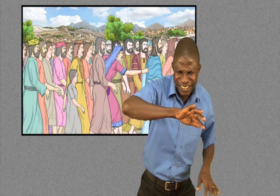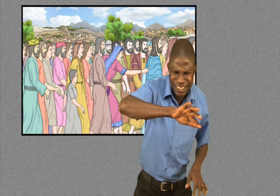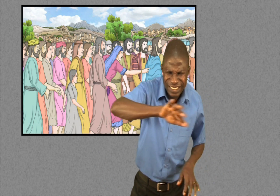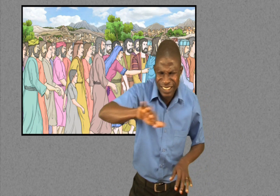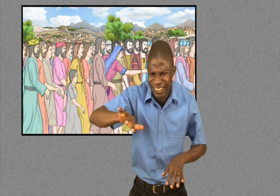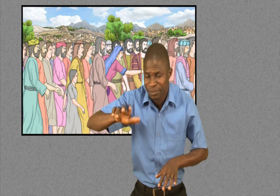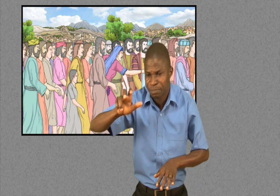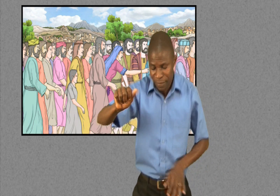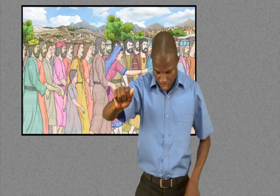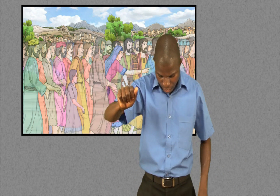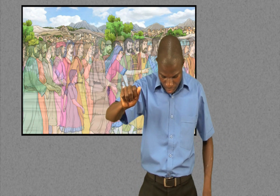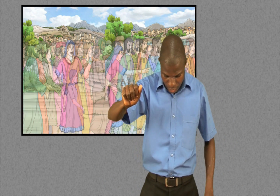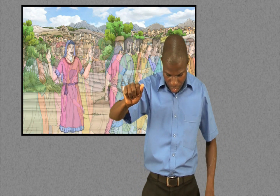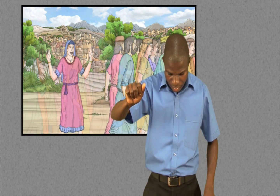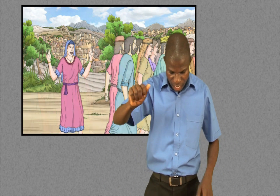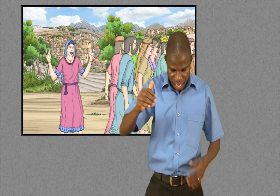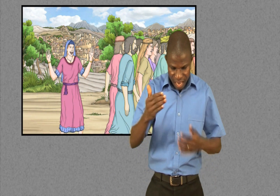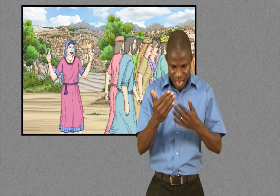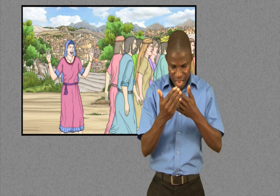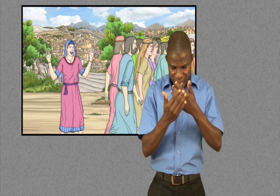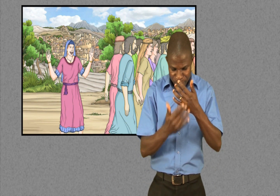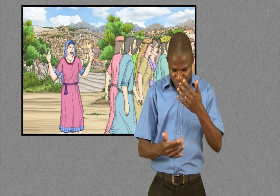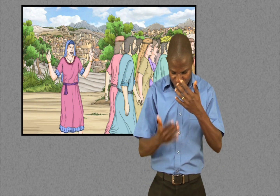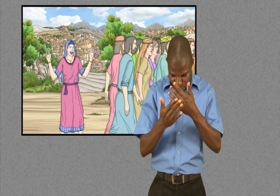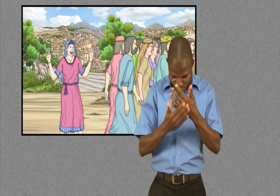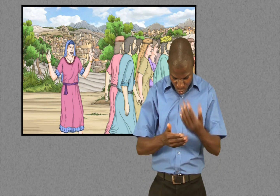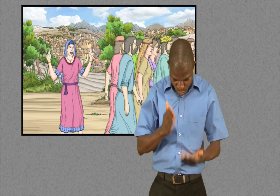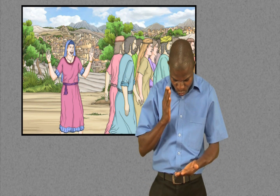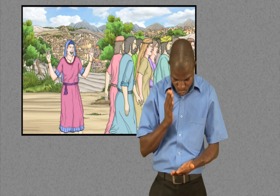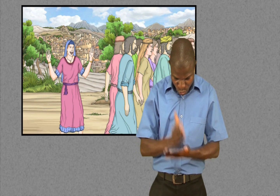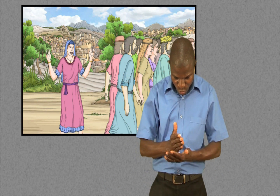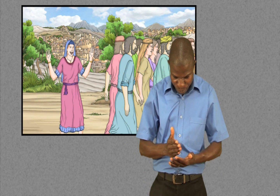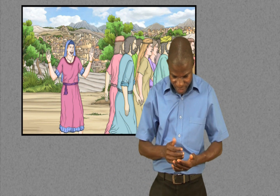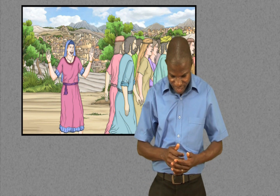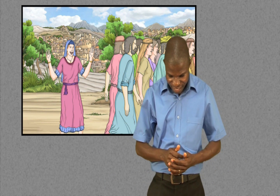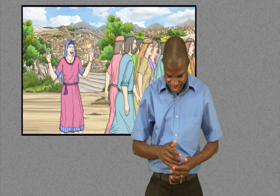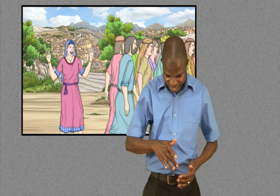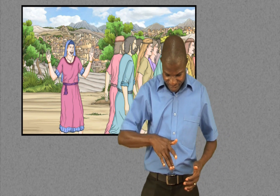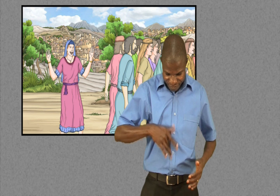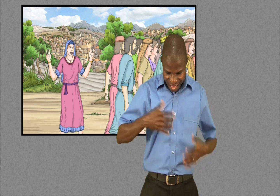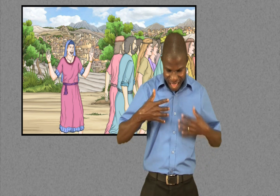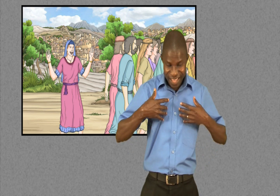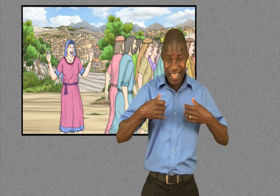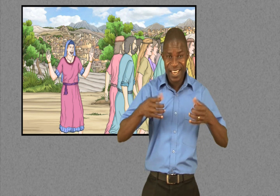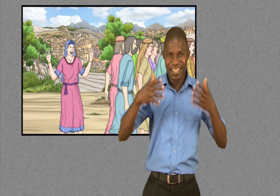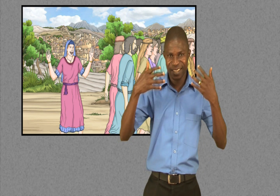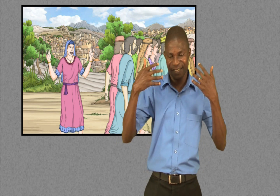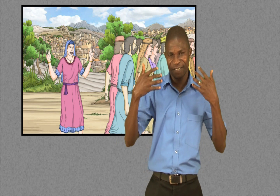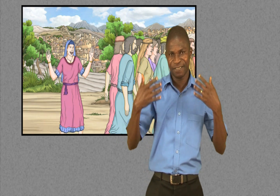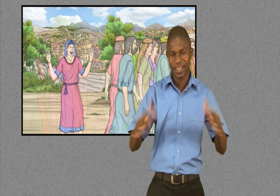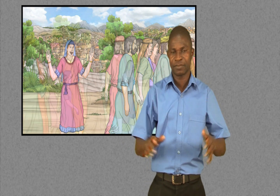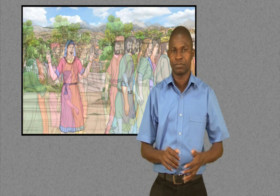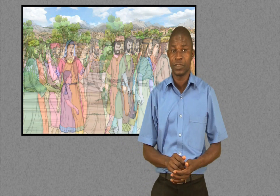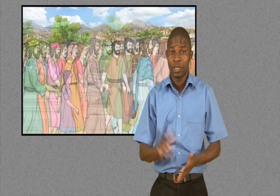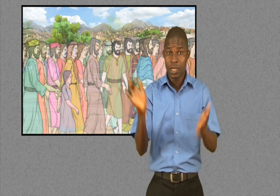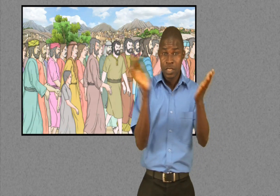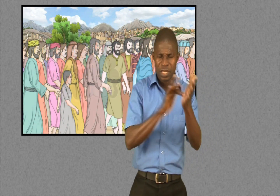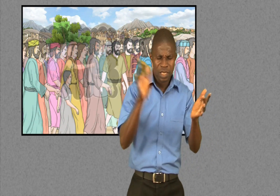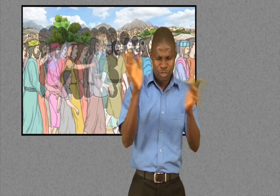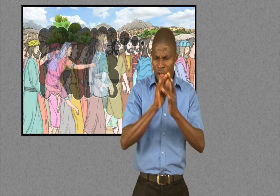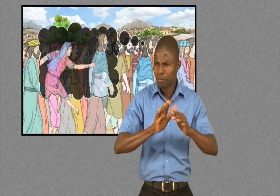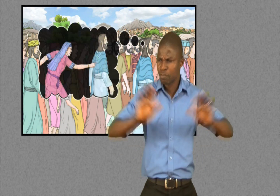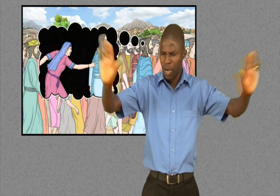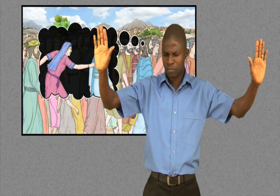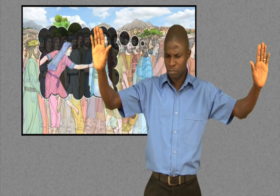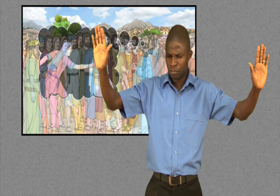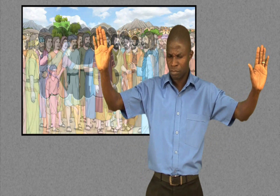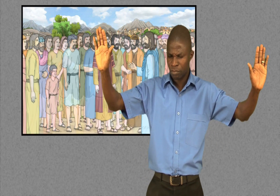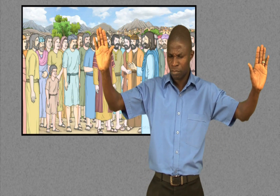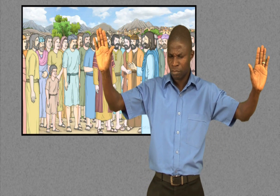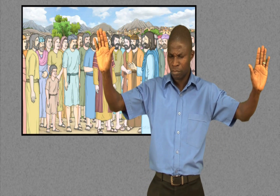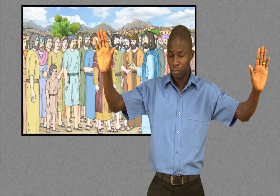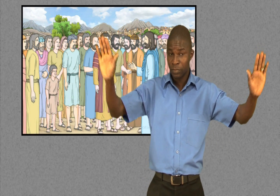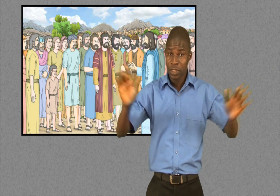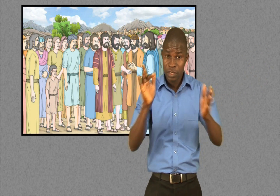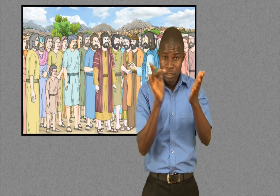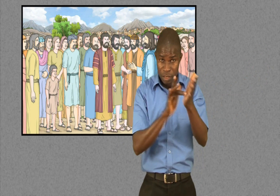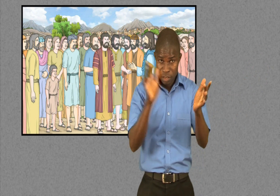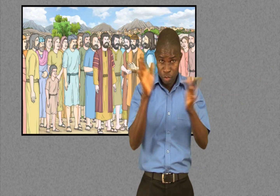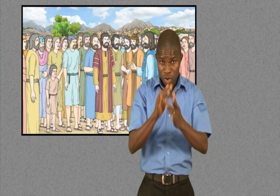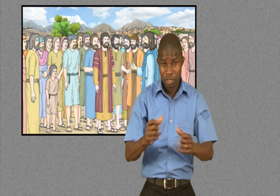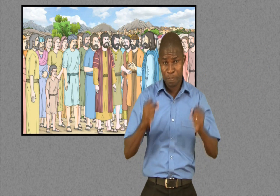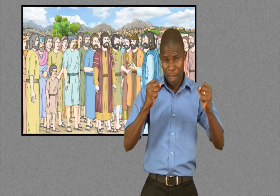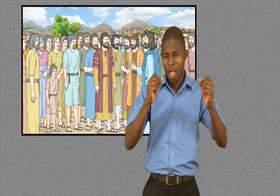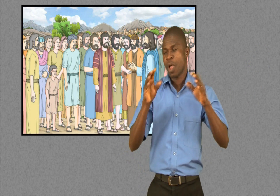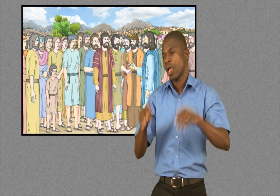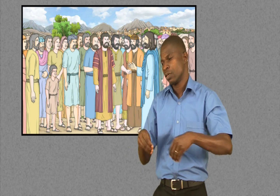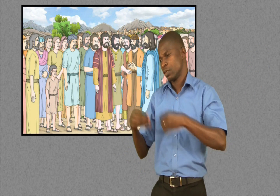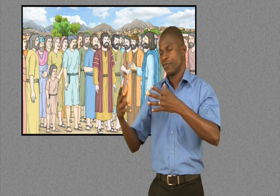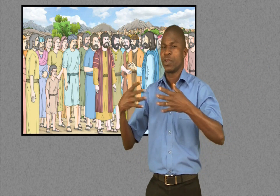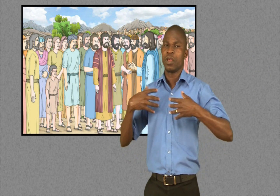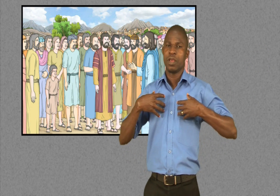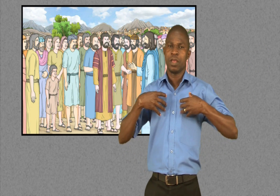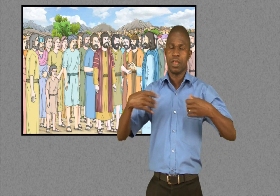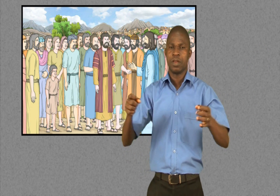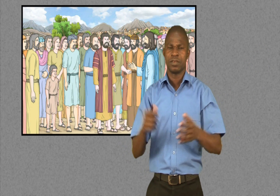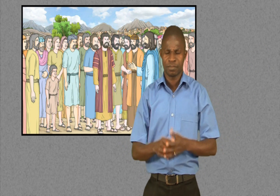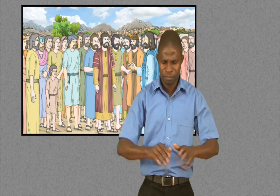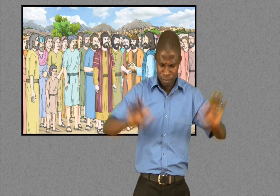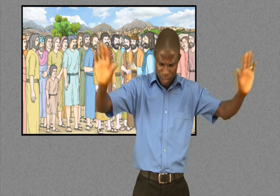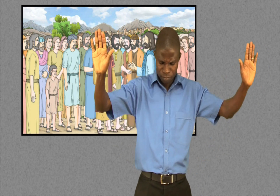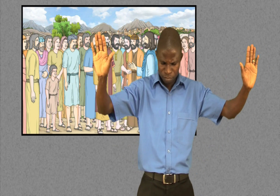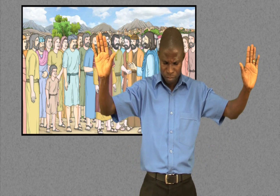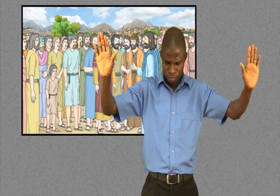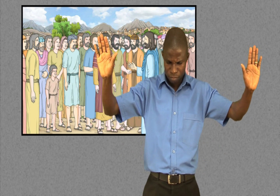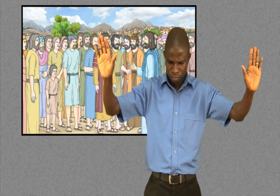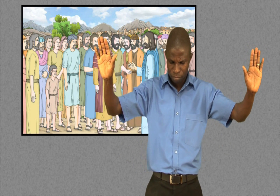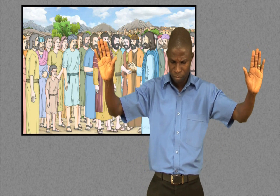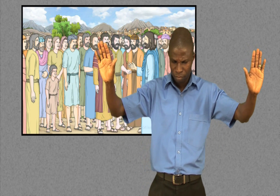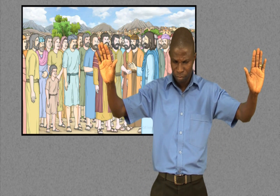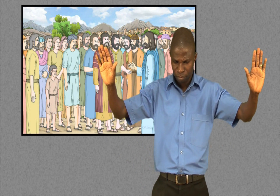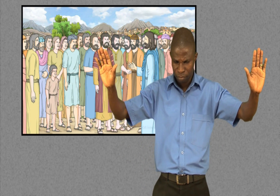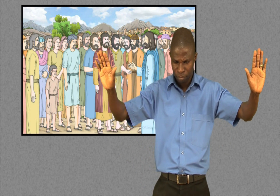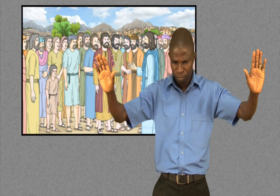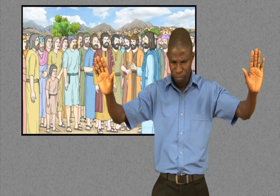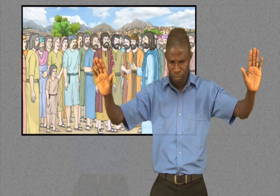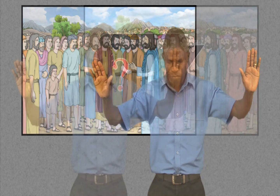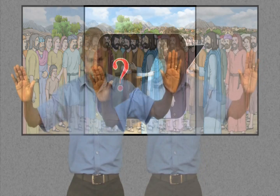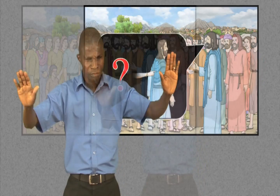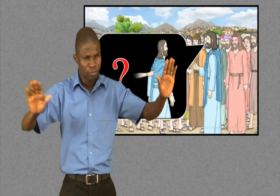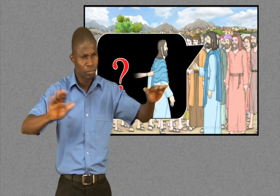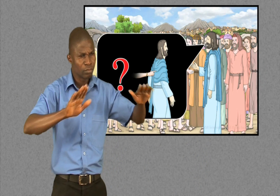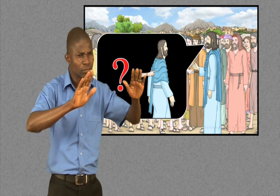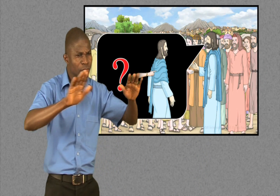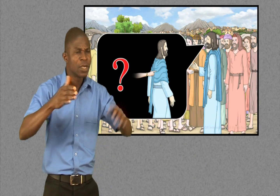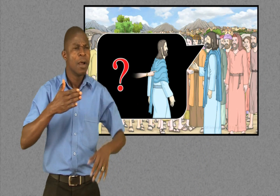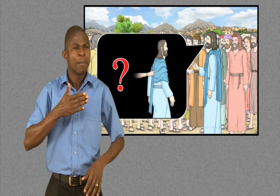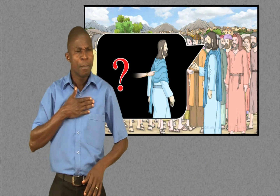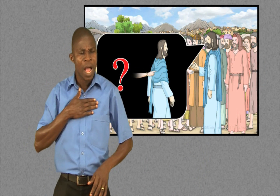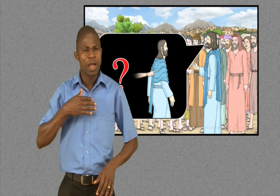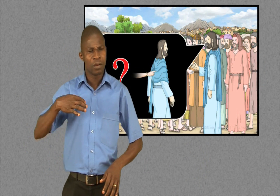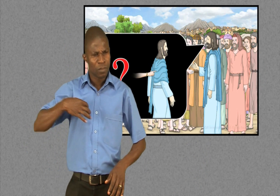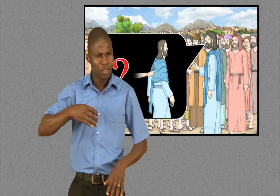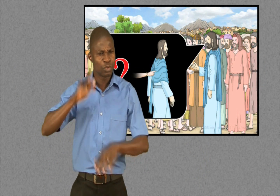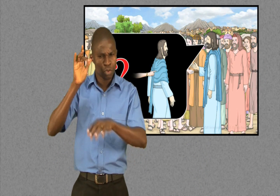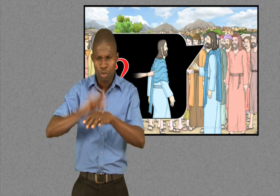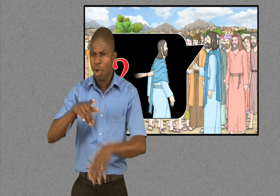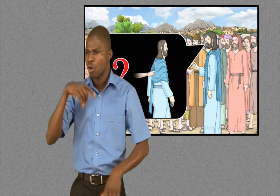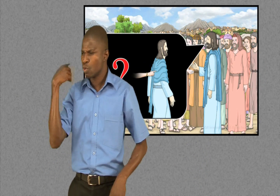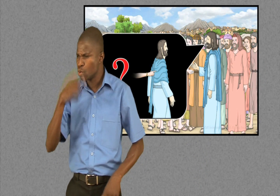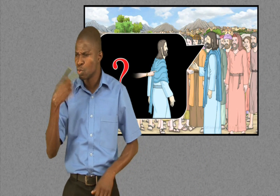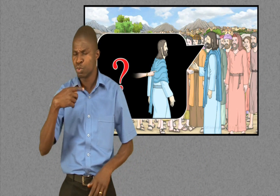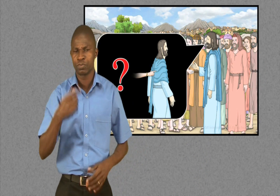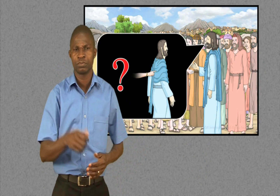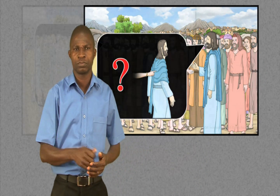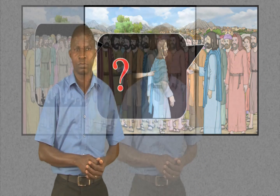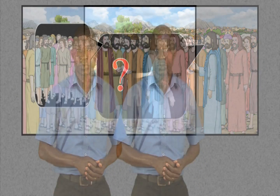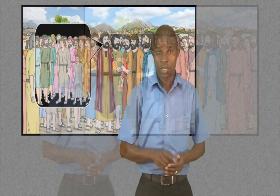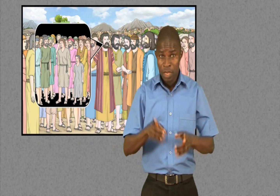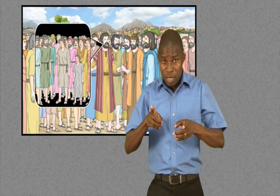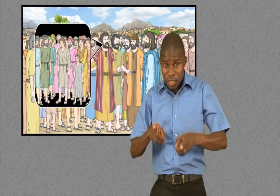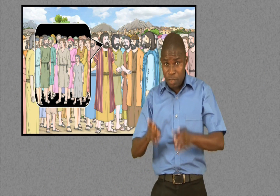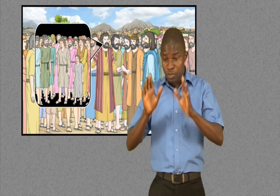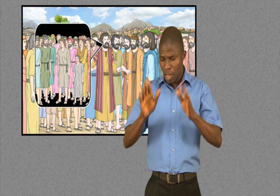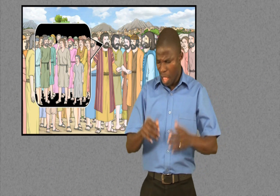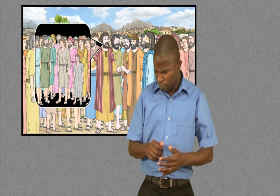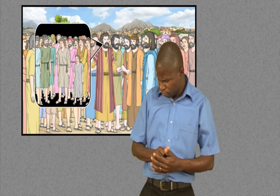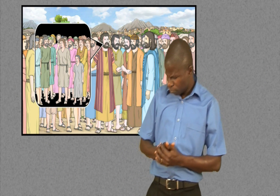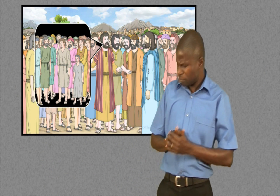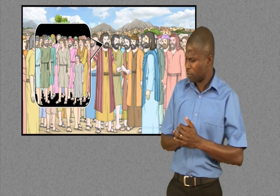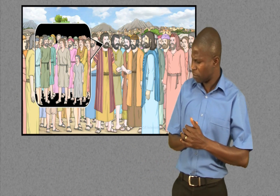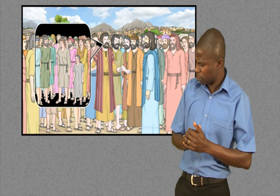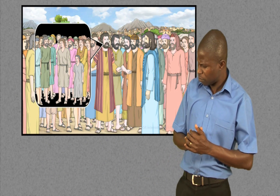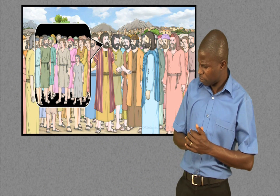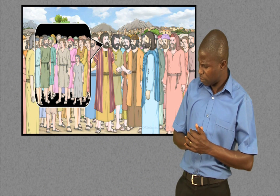Immediately her bleeding stopped, and she sensed in her body that she was healed of her affliction. At once Jesus was aware that power had gone out from Him. Turning to the crowd, He asked, “Who touched My garments?”